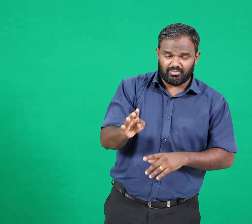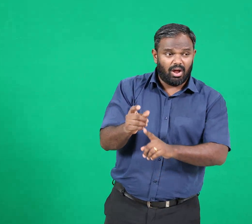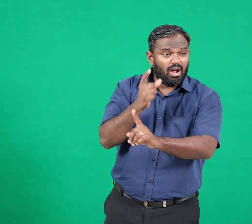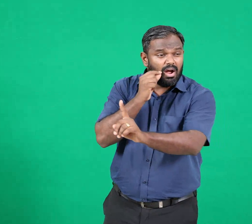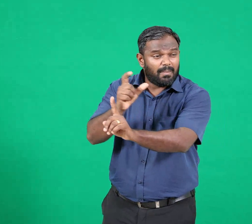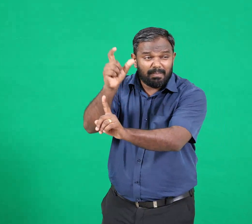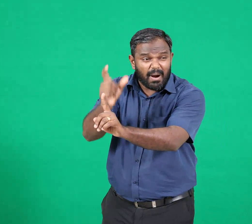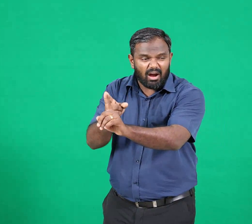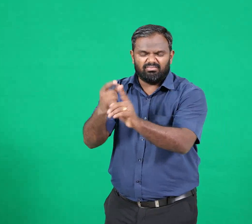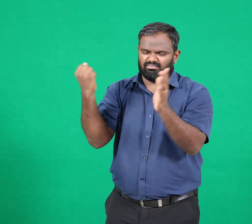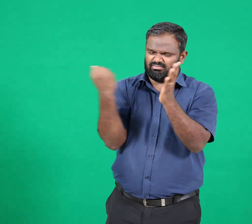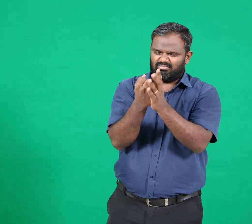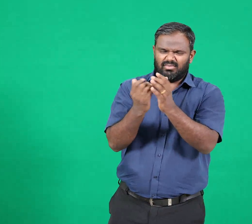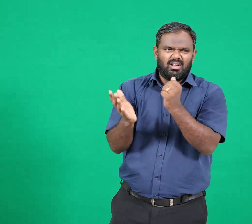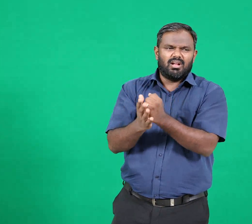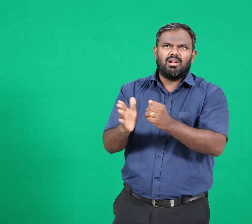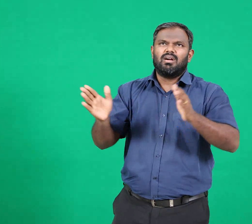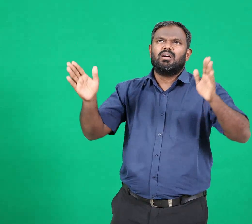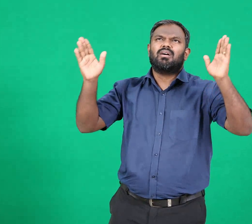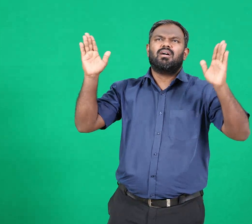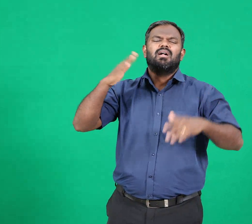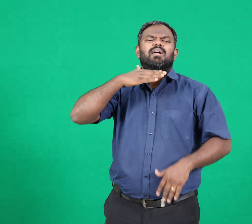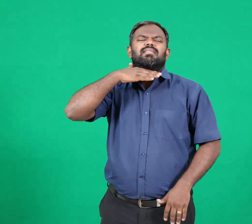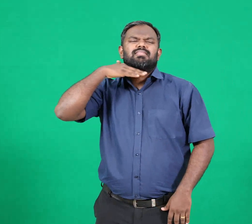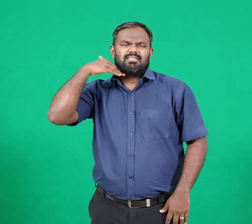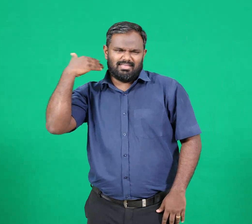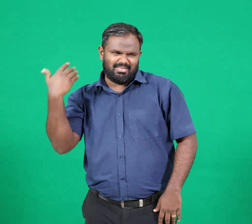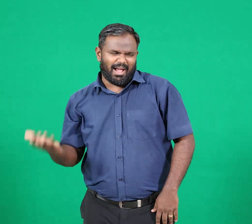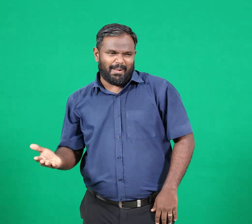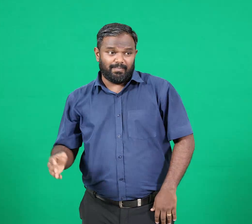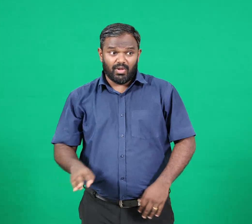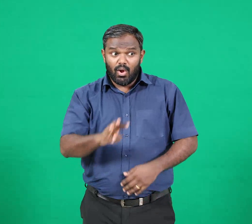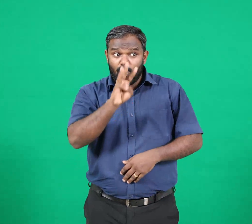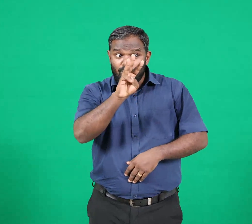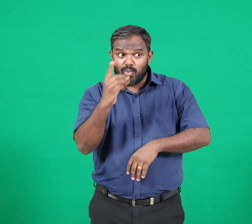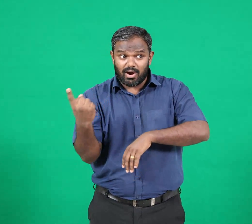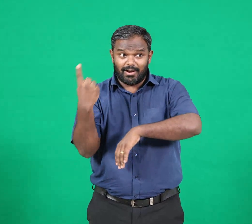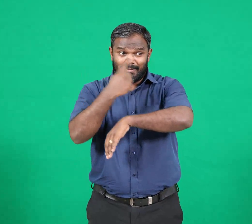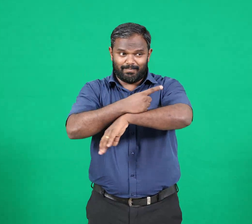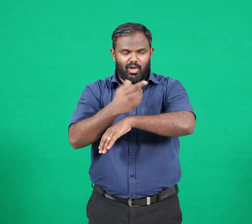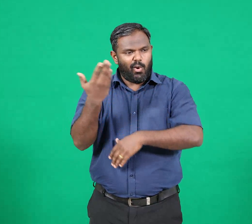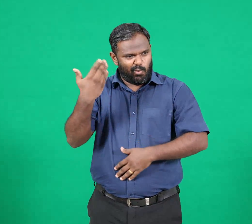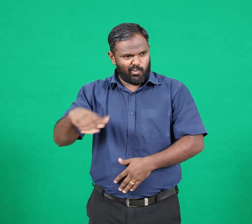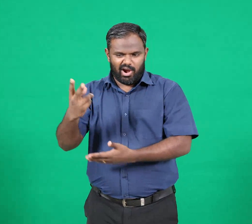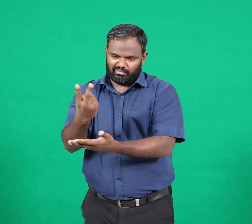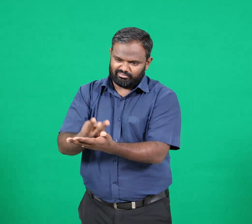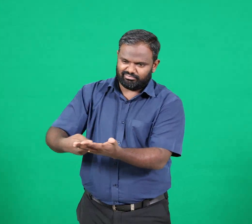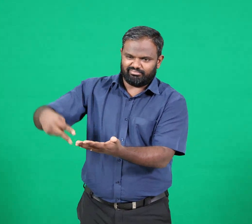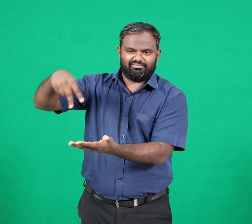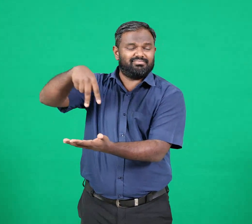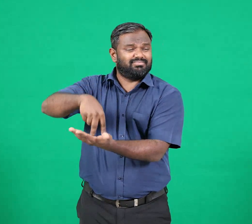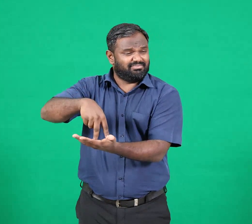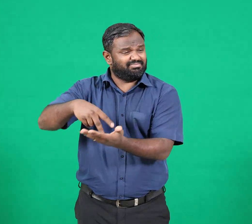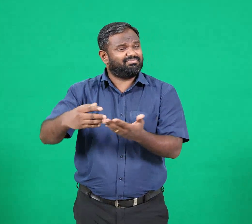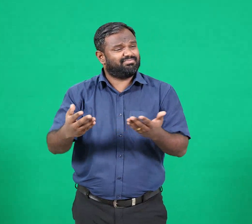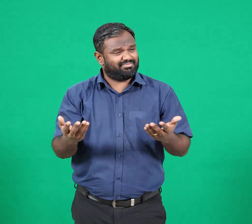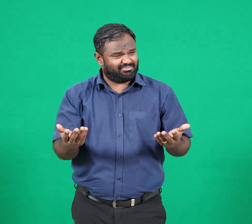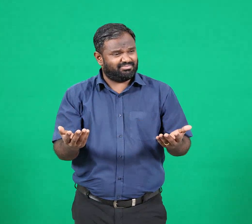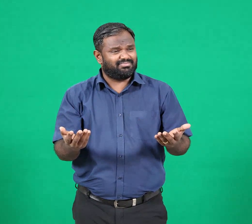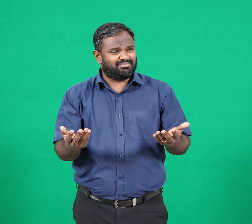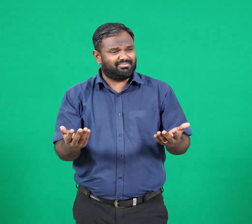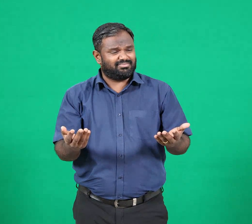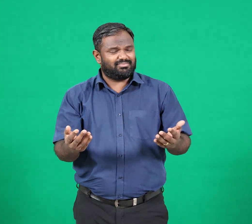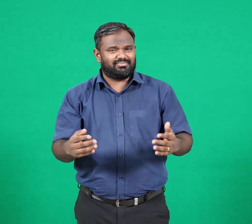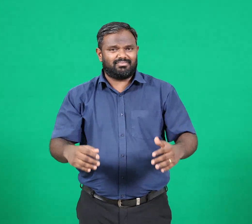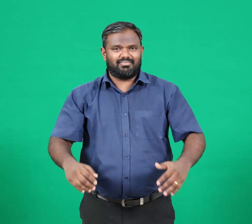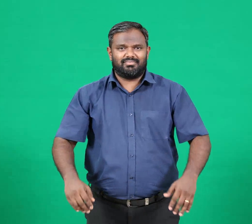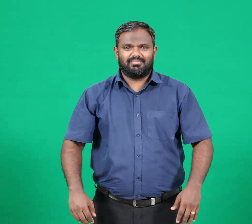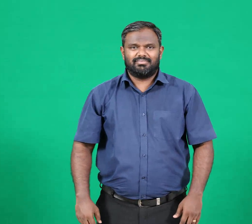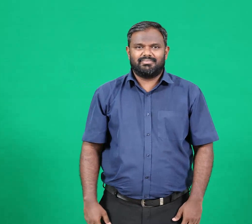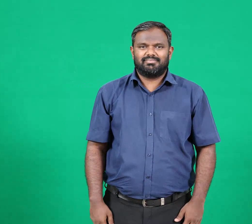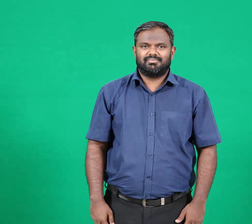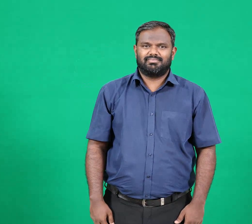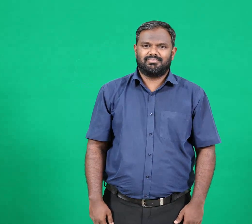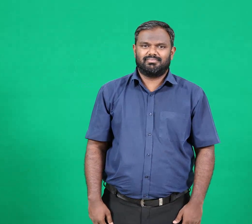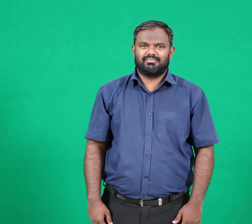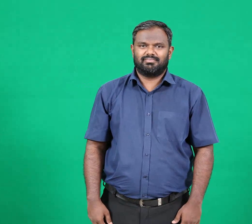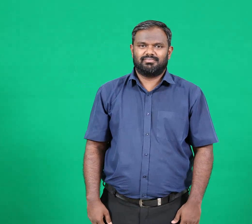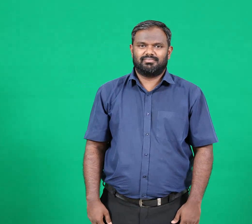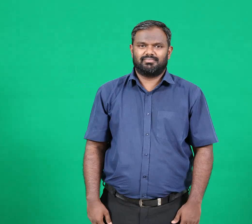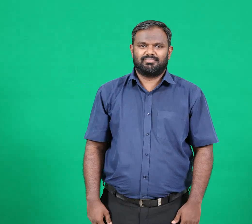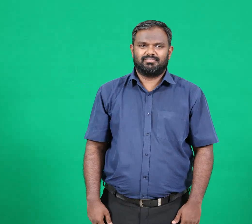And on the third day He will be raised to life."